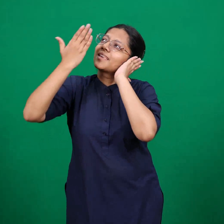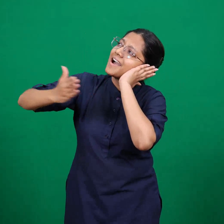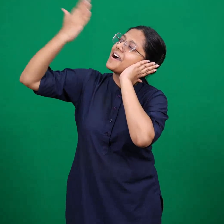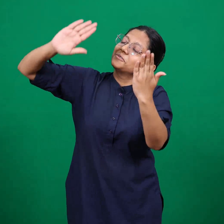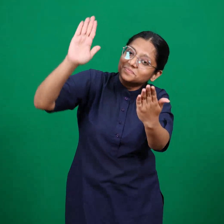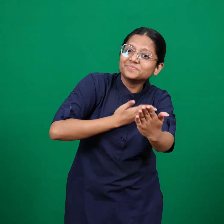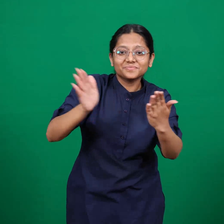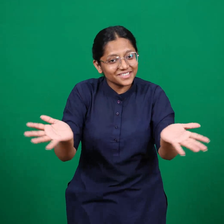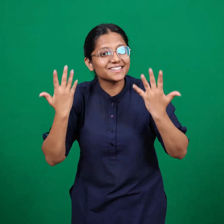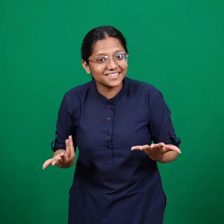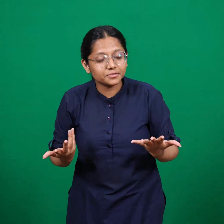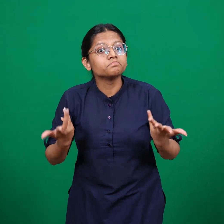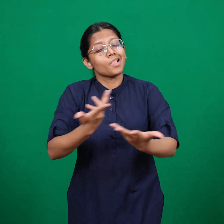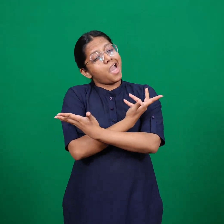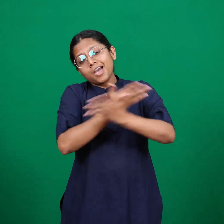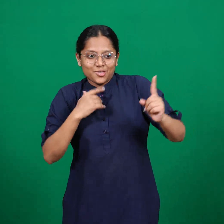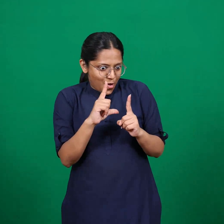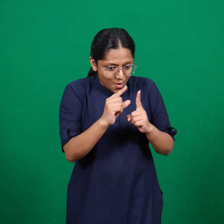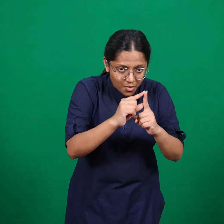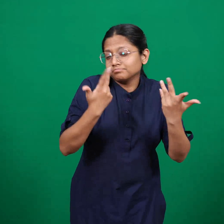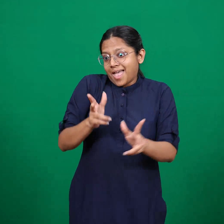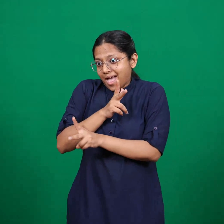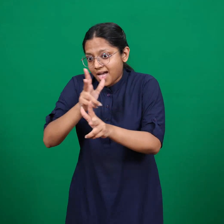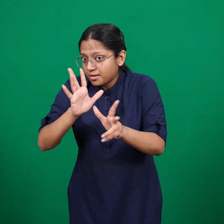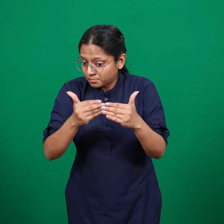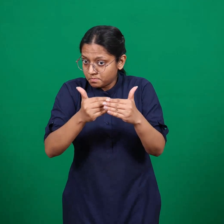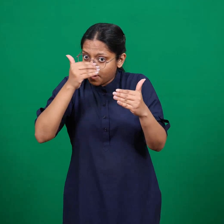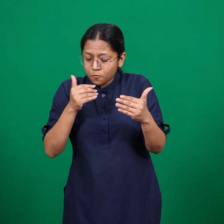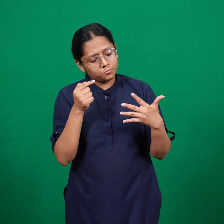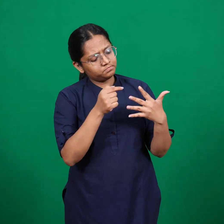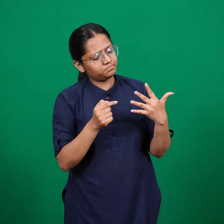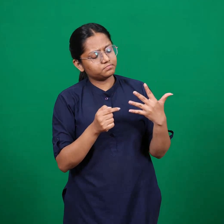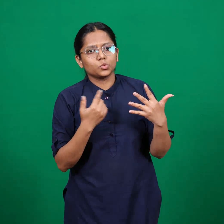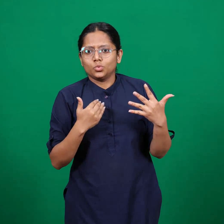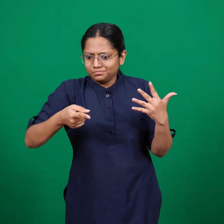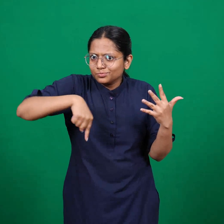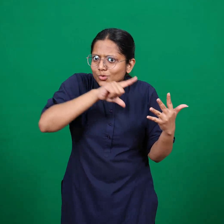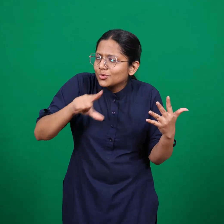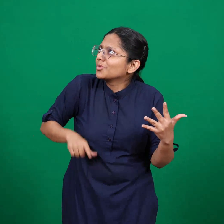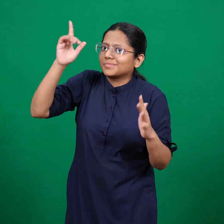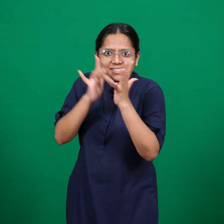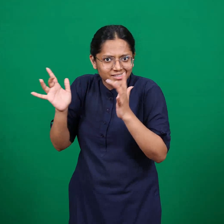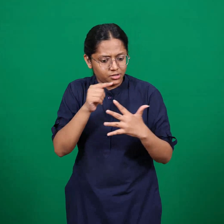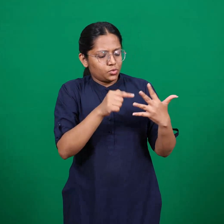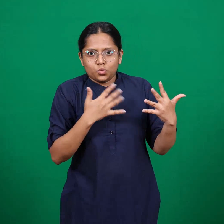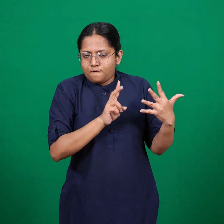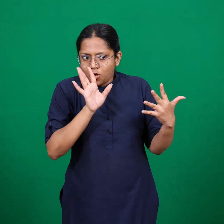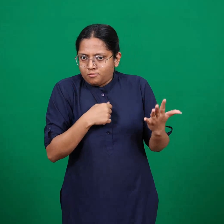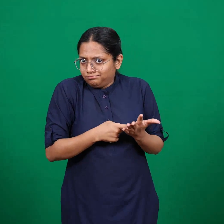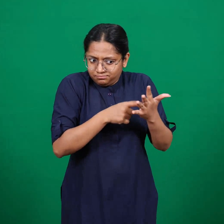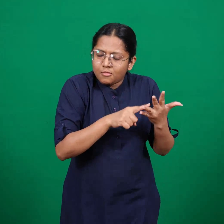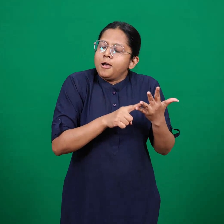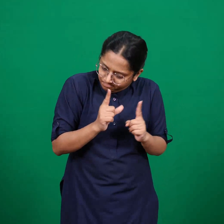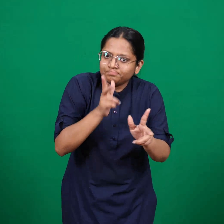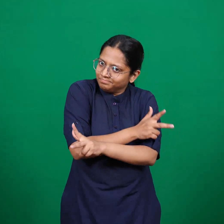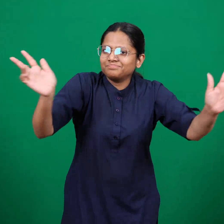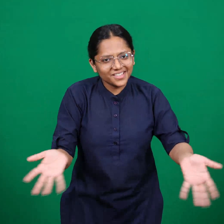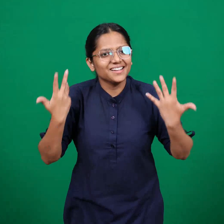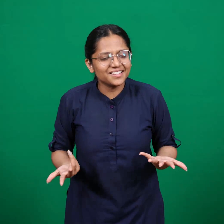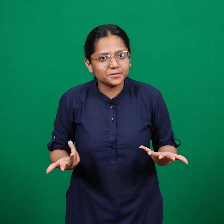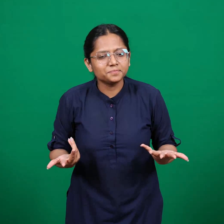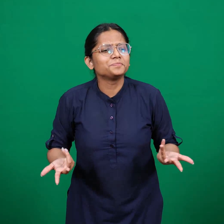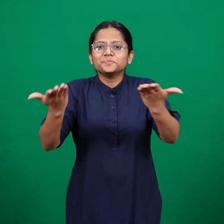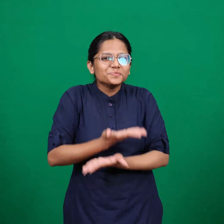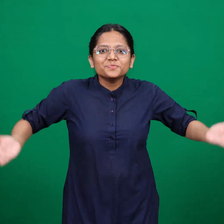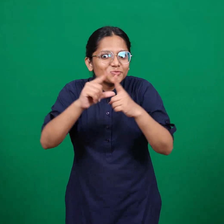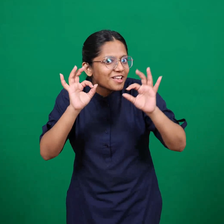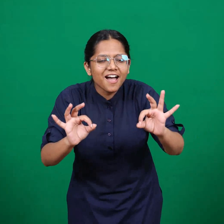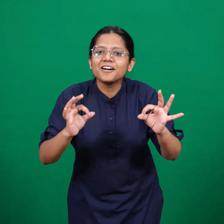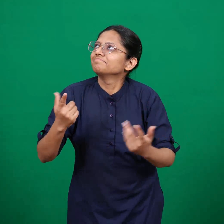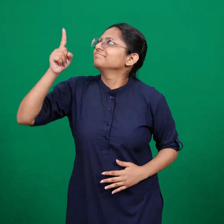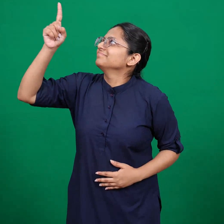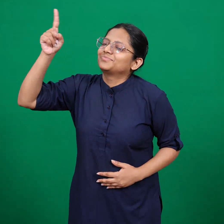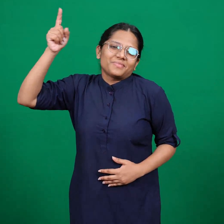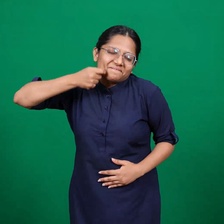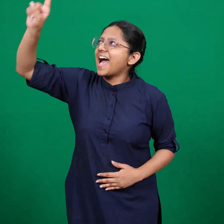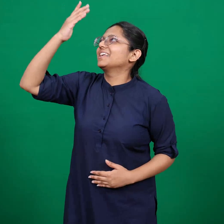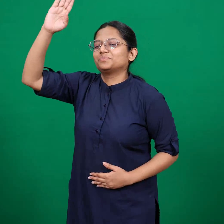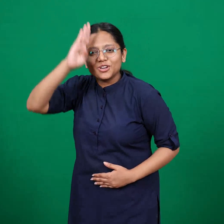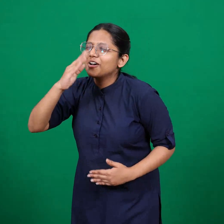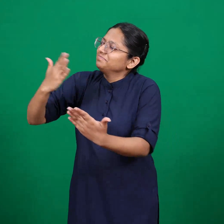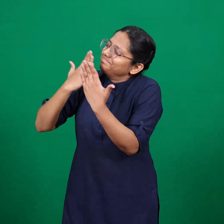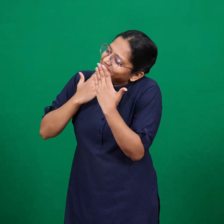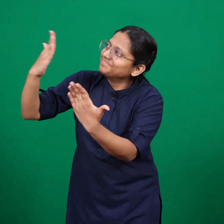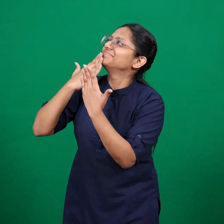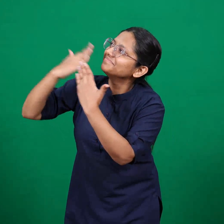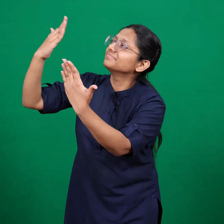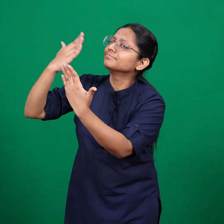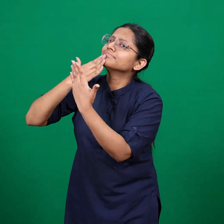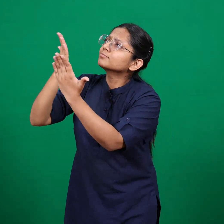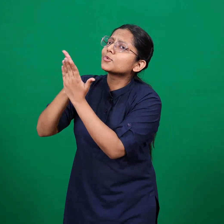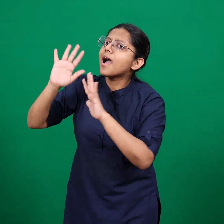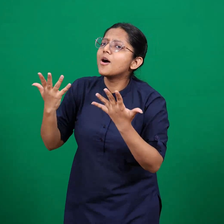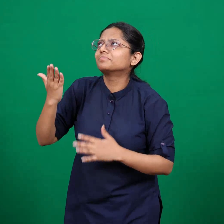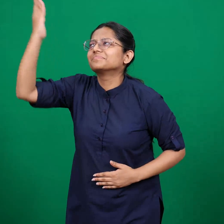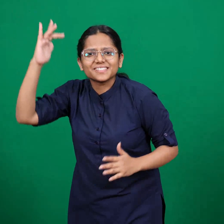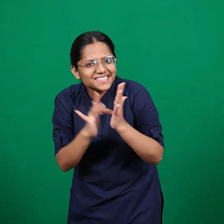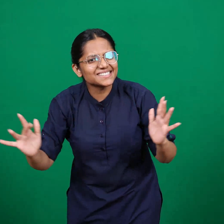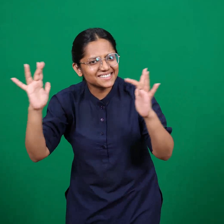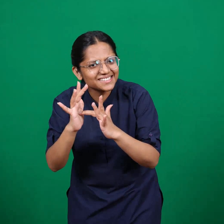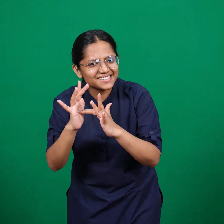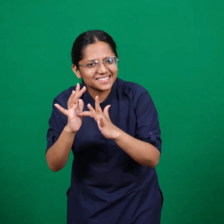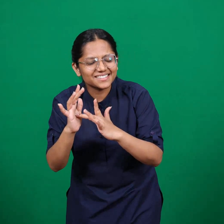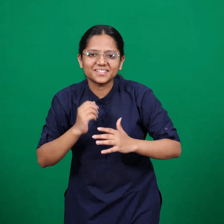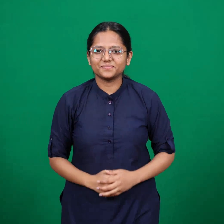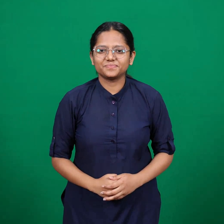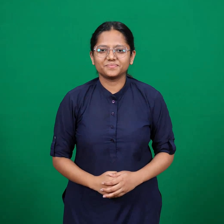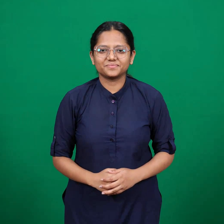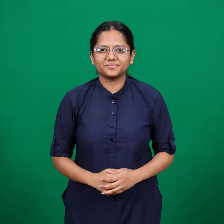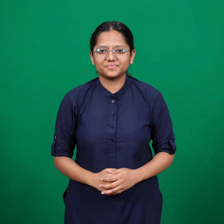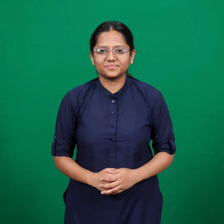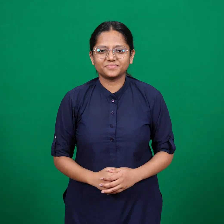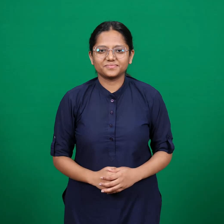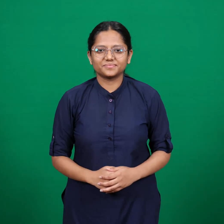And whatever you do, in word or deed, do it all in the name of the Lord Jesus, giving thanks to God the Father through Him.